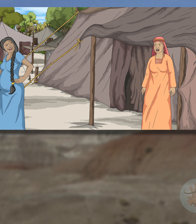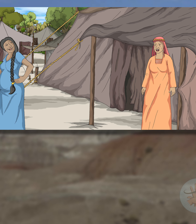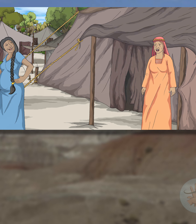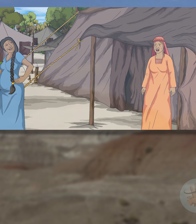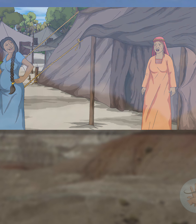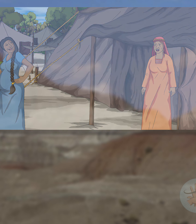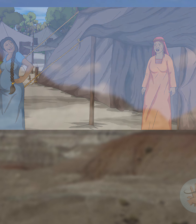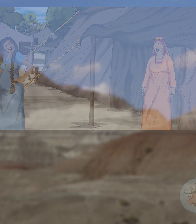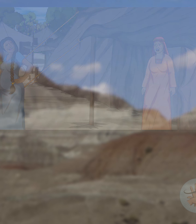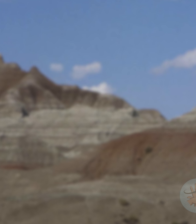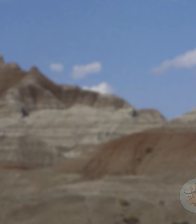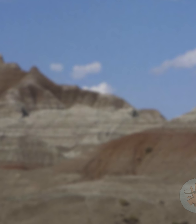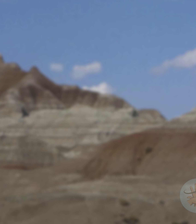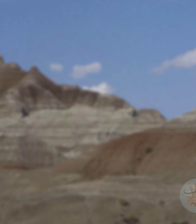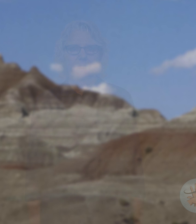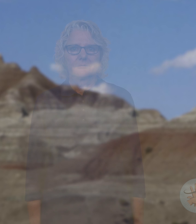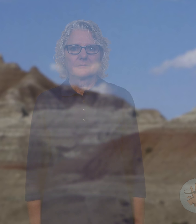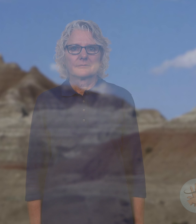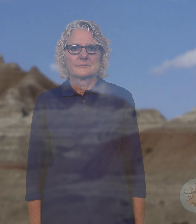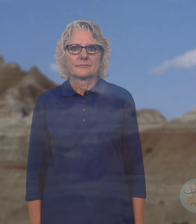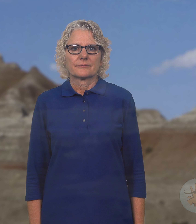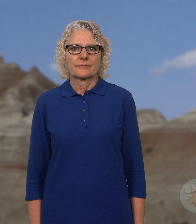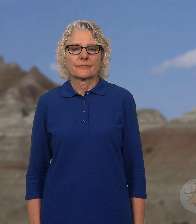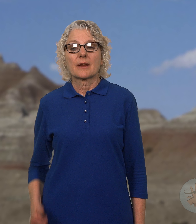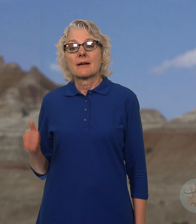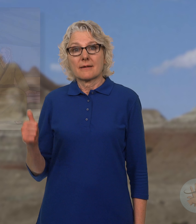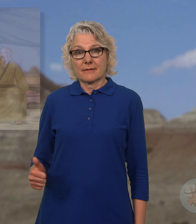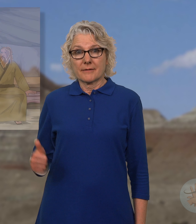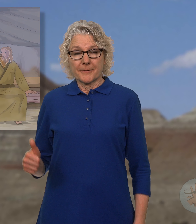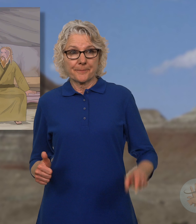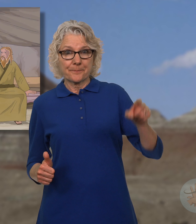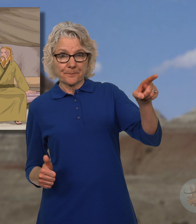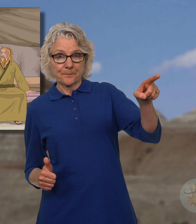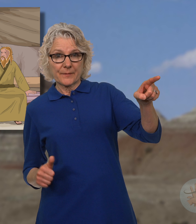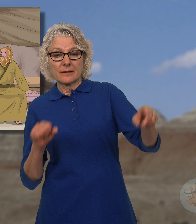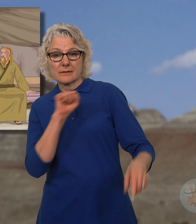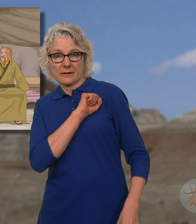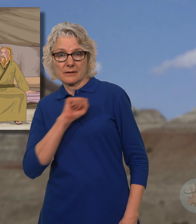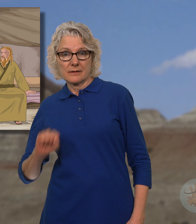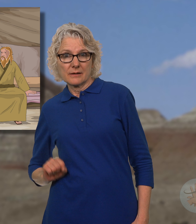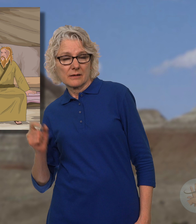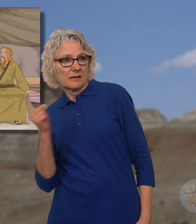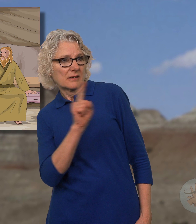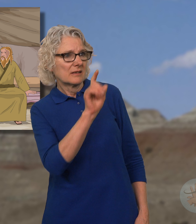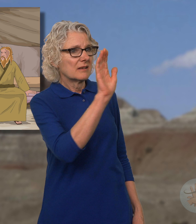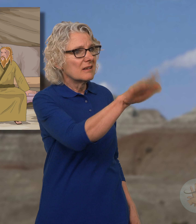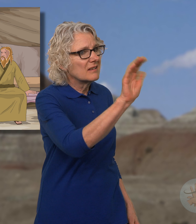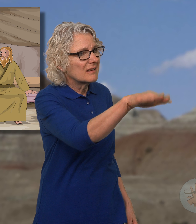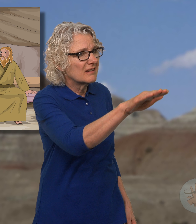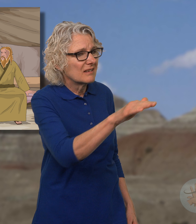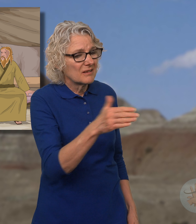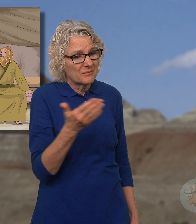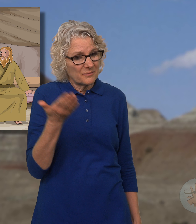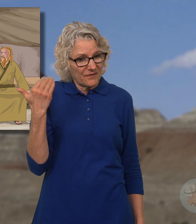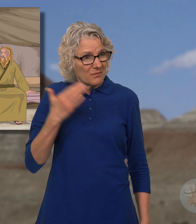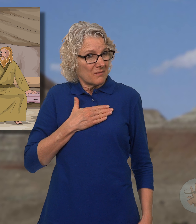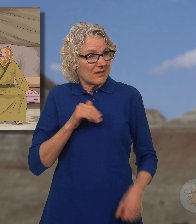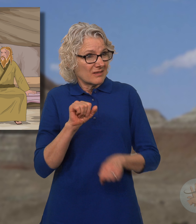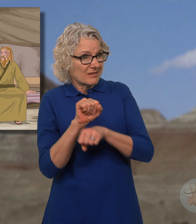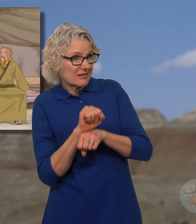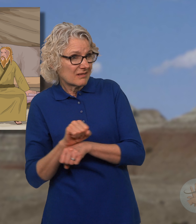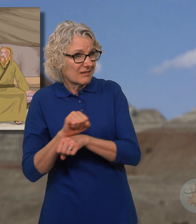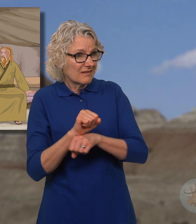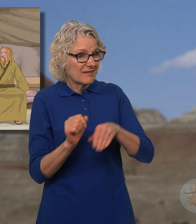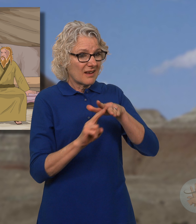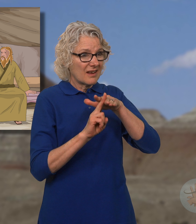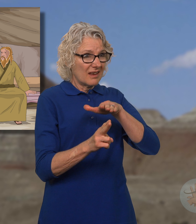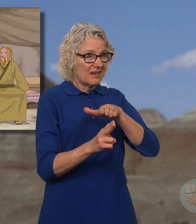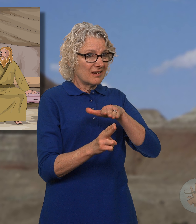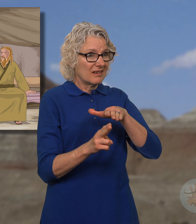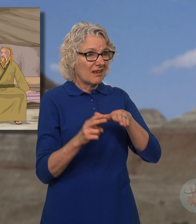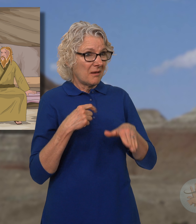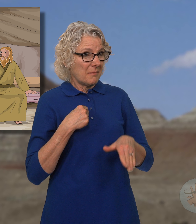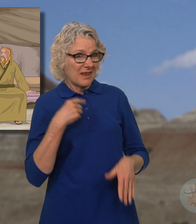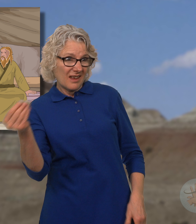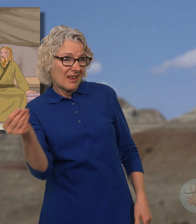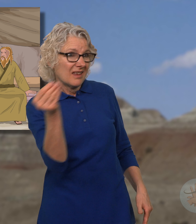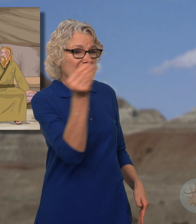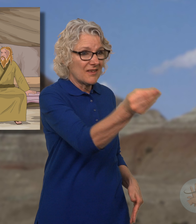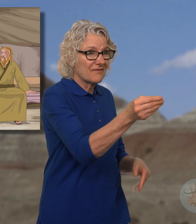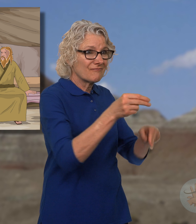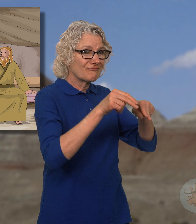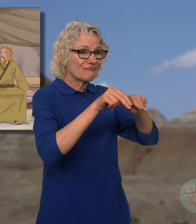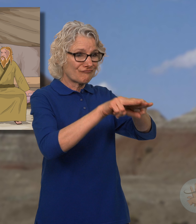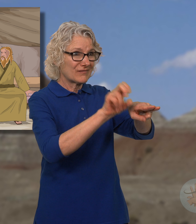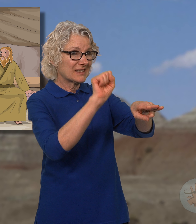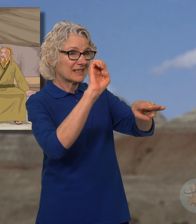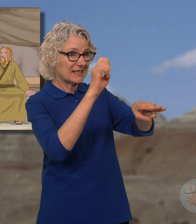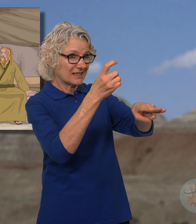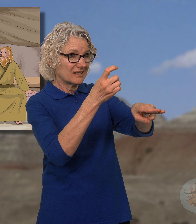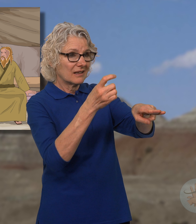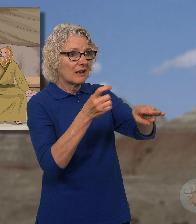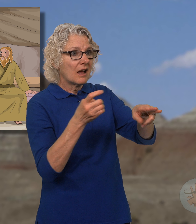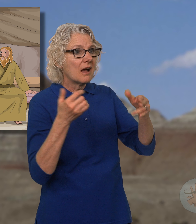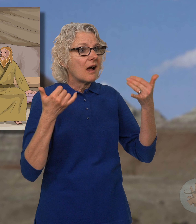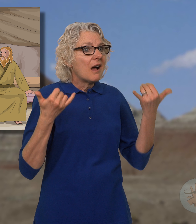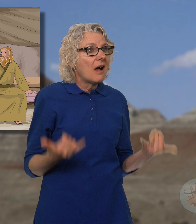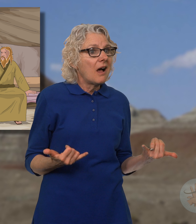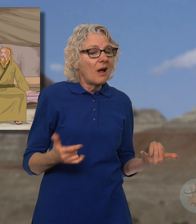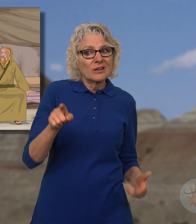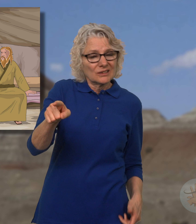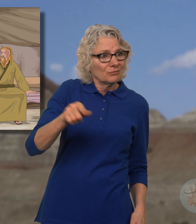Then Sarai said to Abram, “May the wrong done to me be upon you!